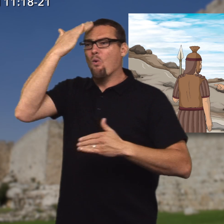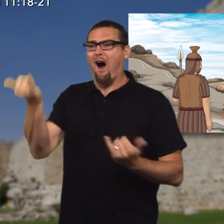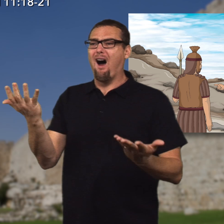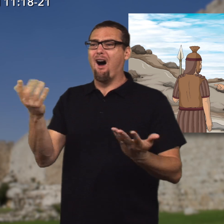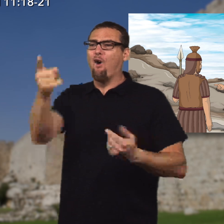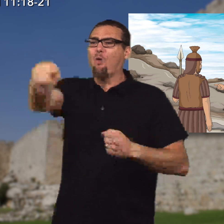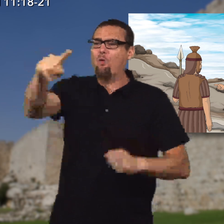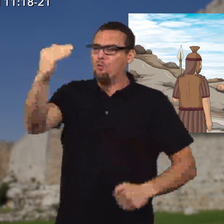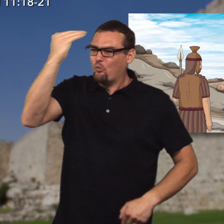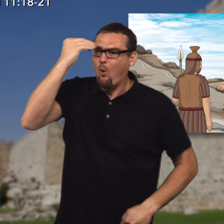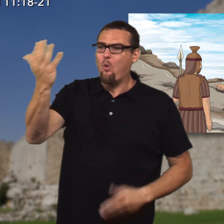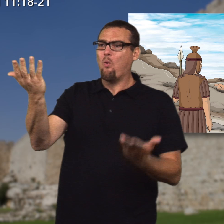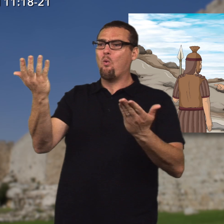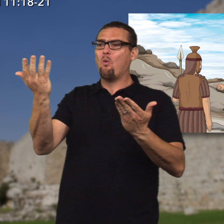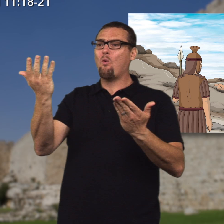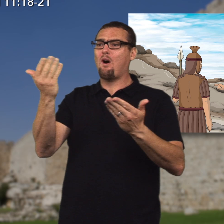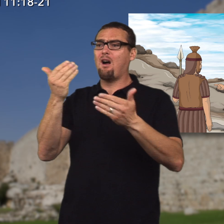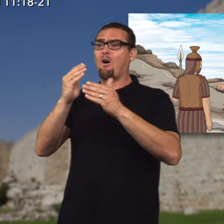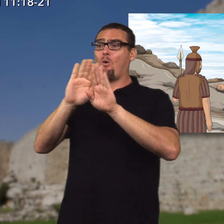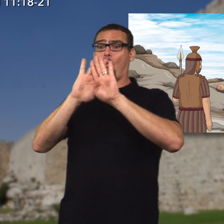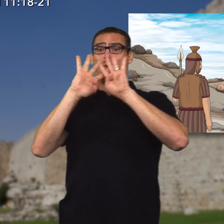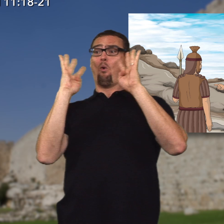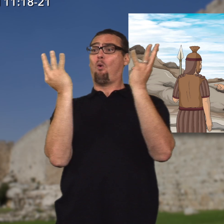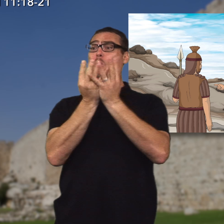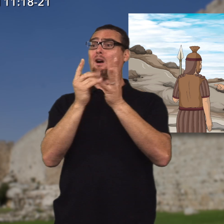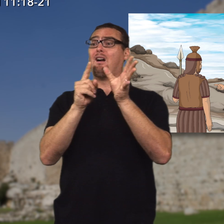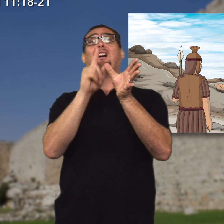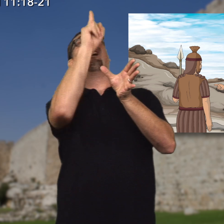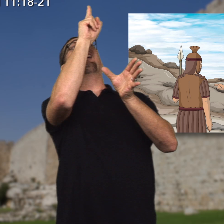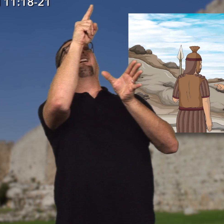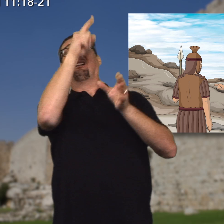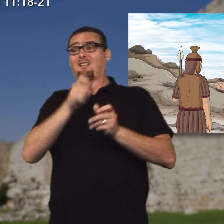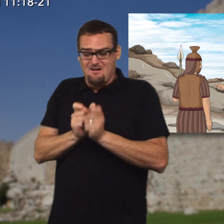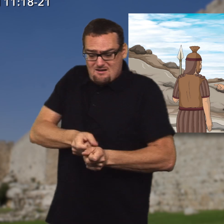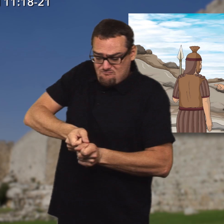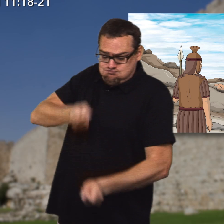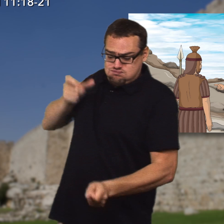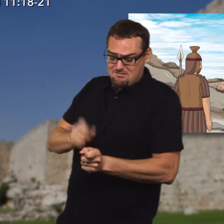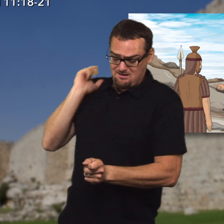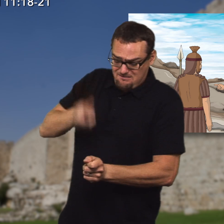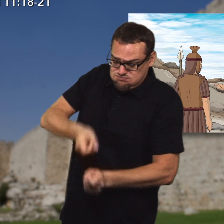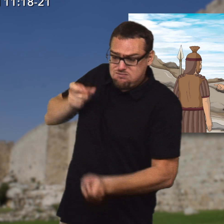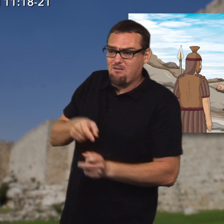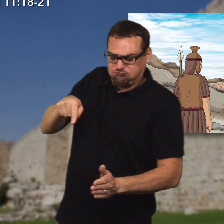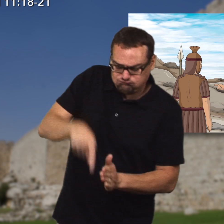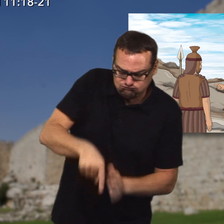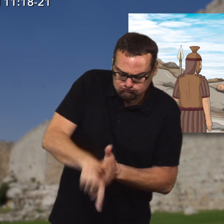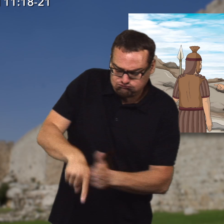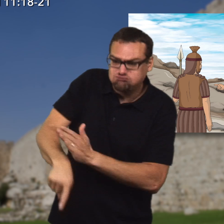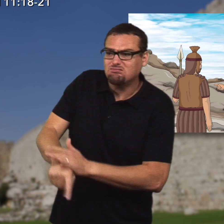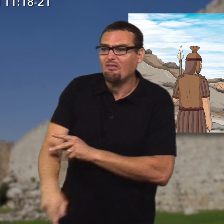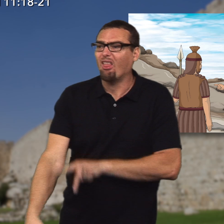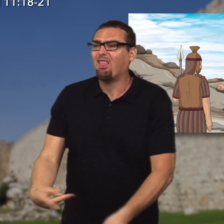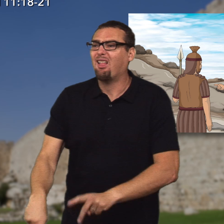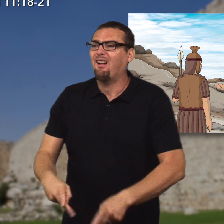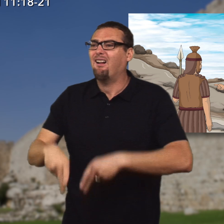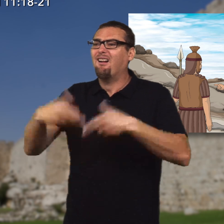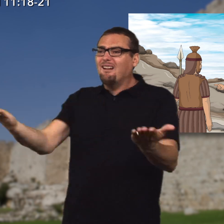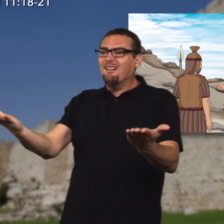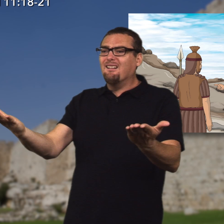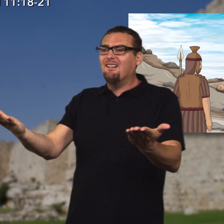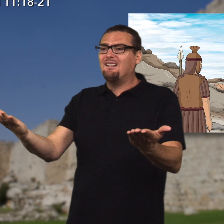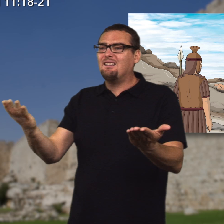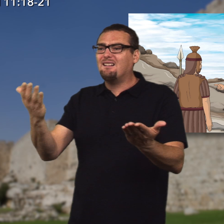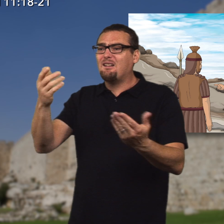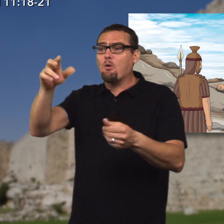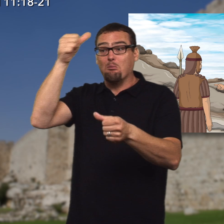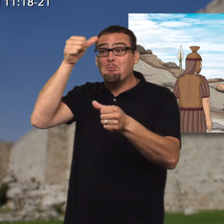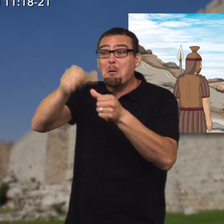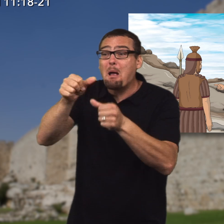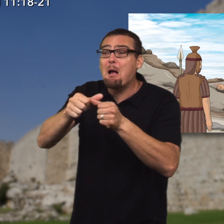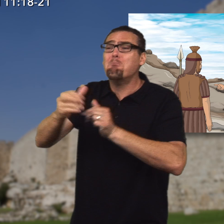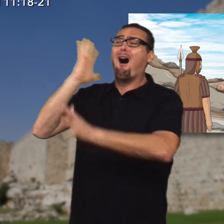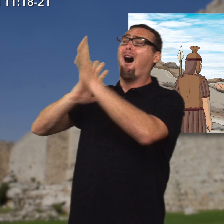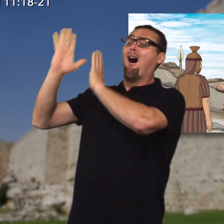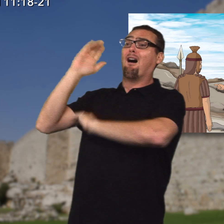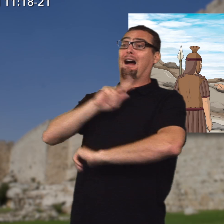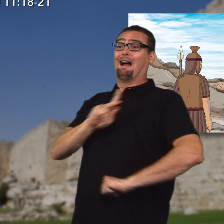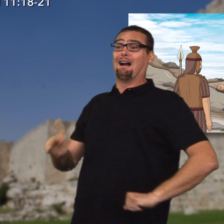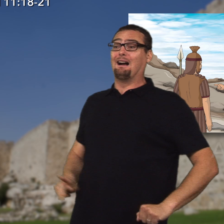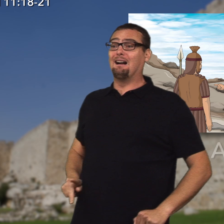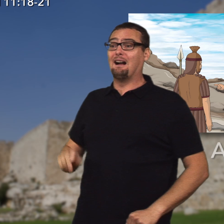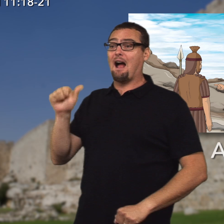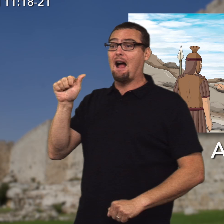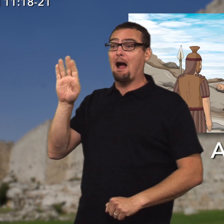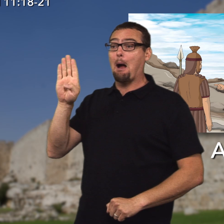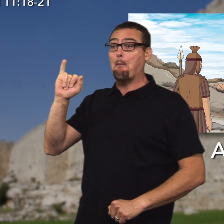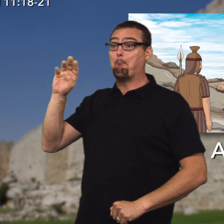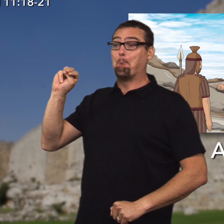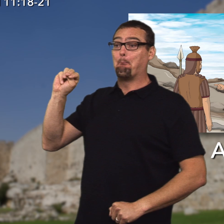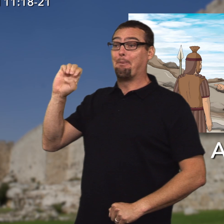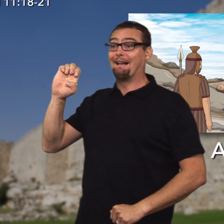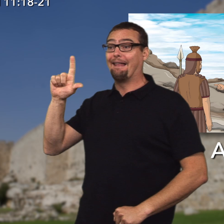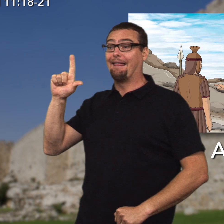Did you not realize they would shoot from atop the wall?